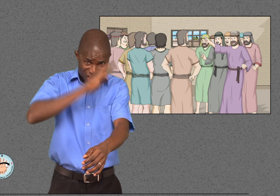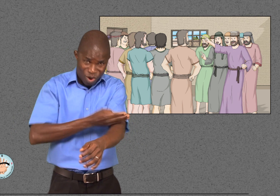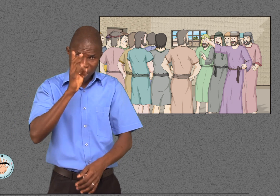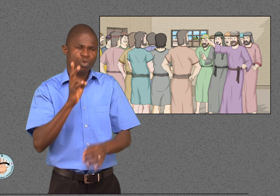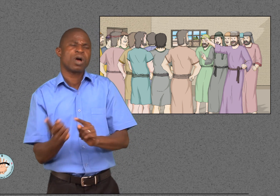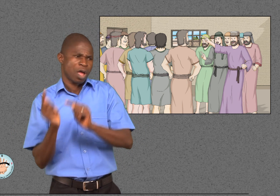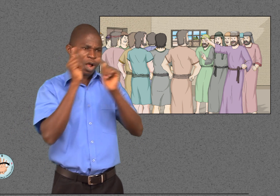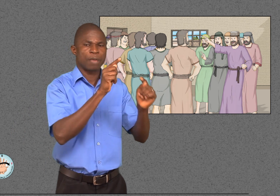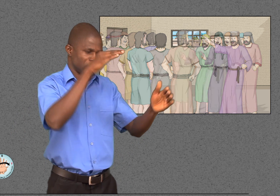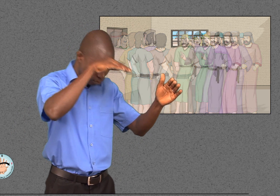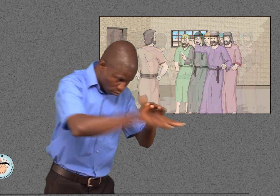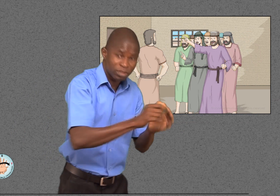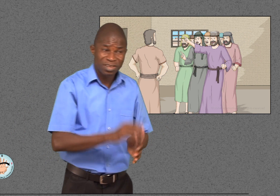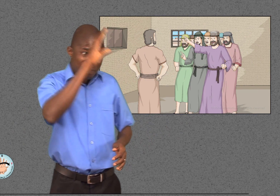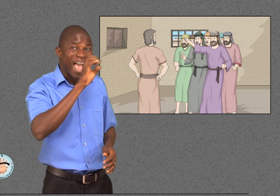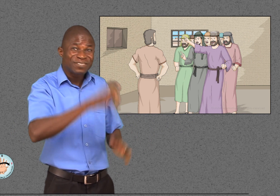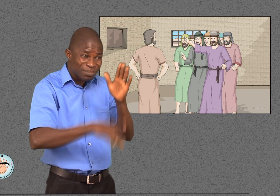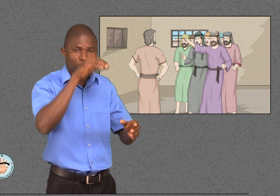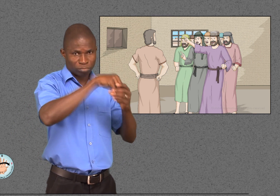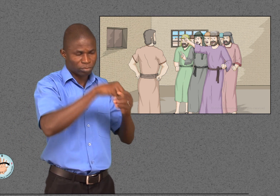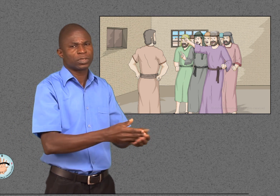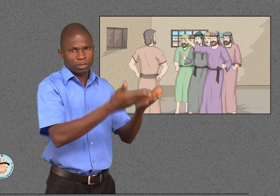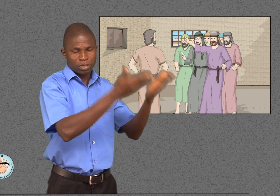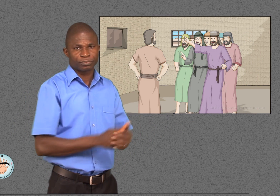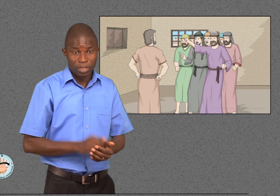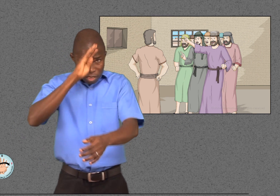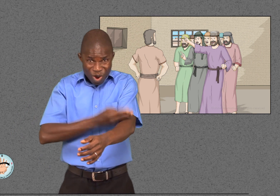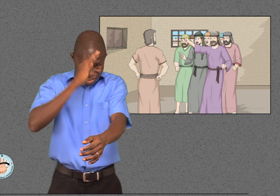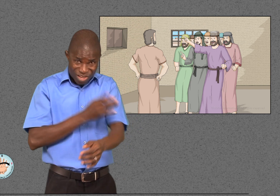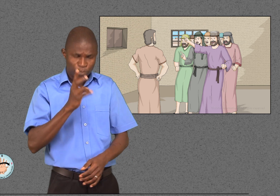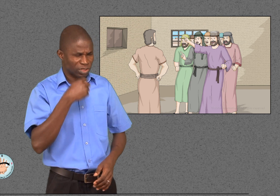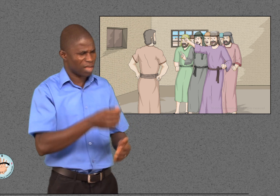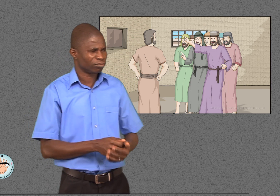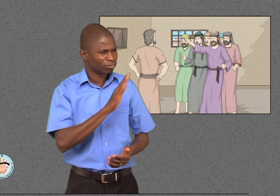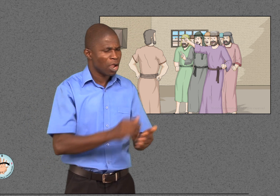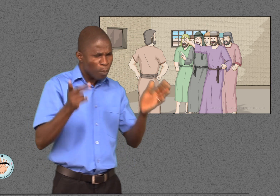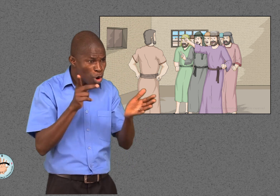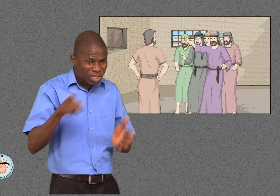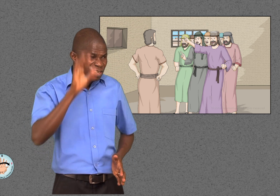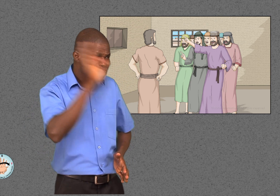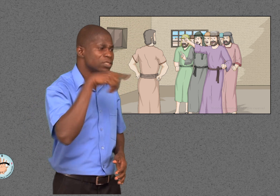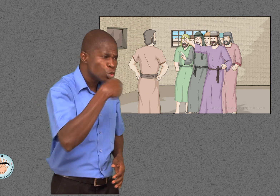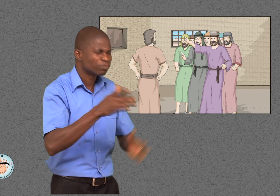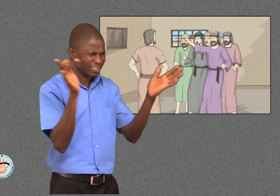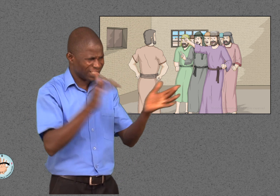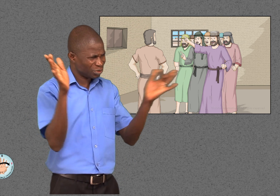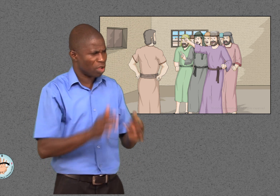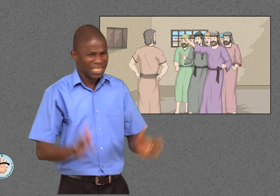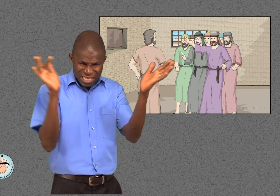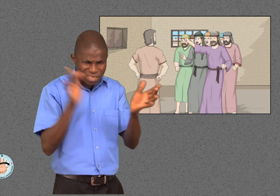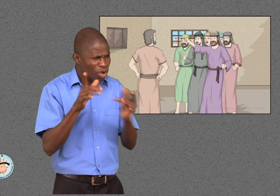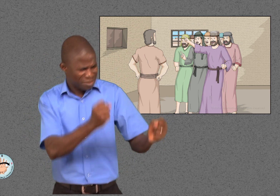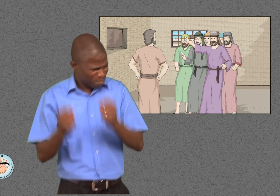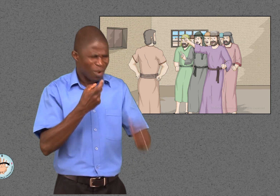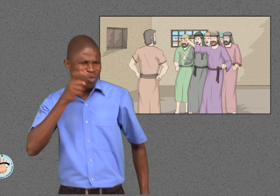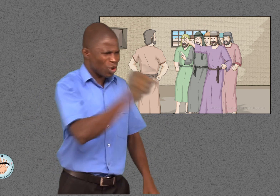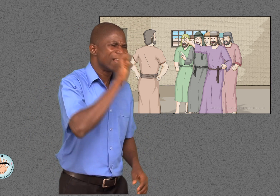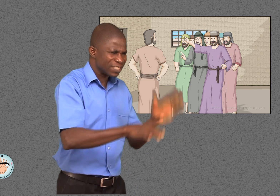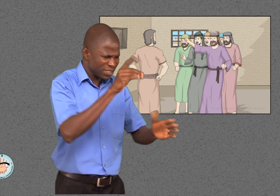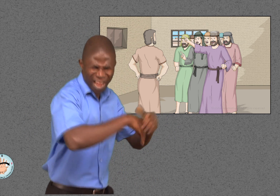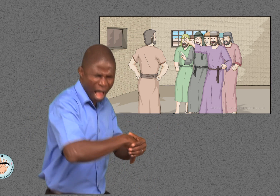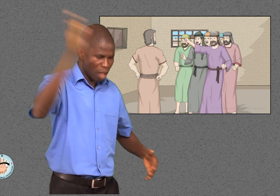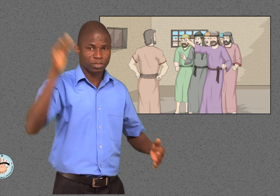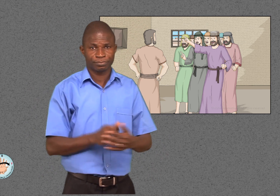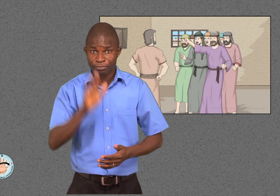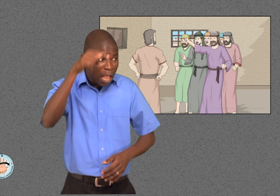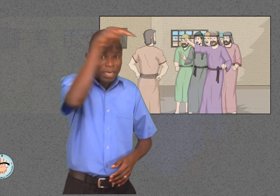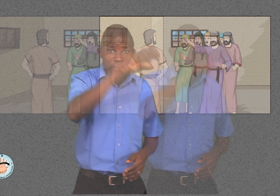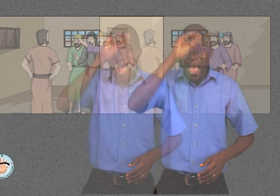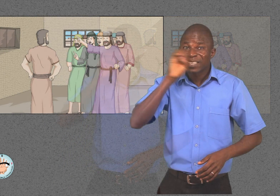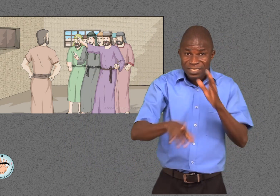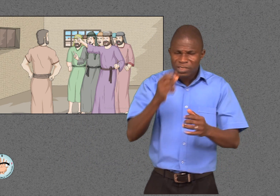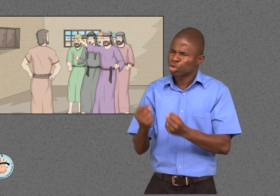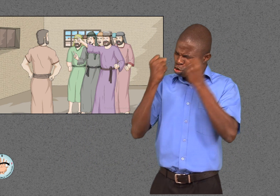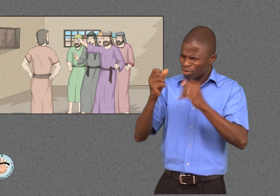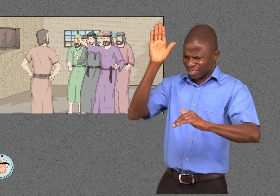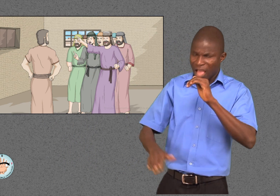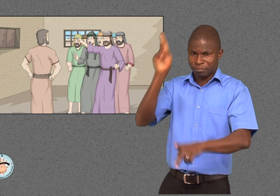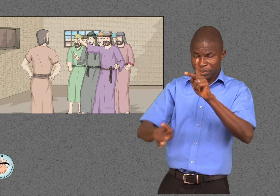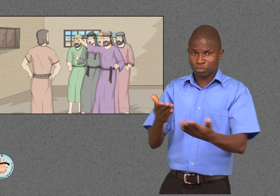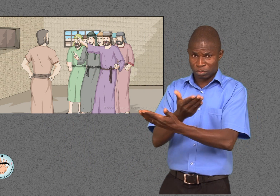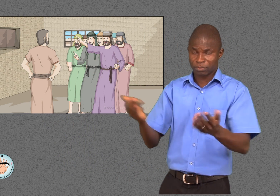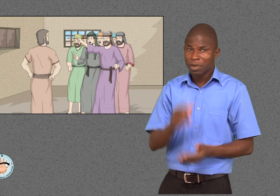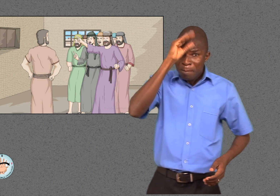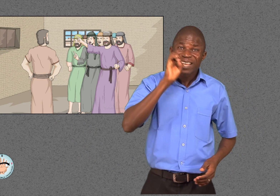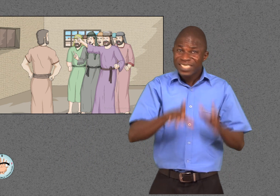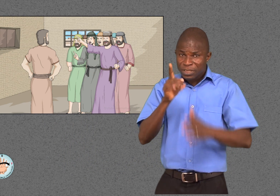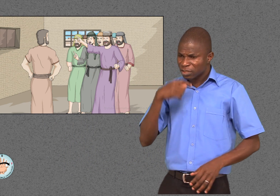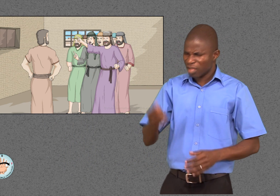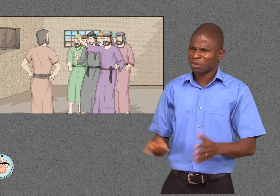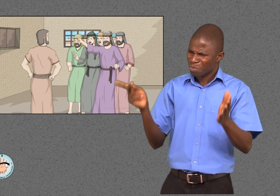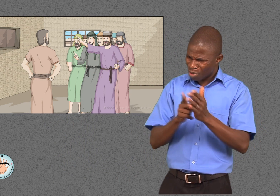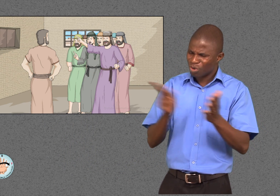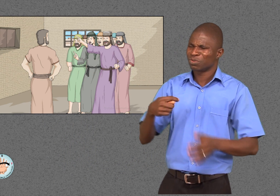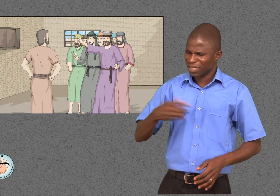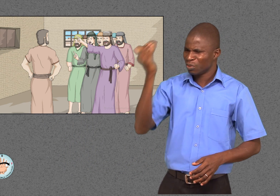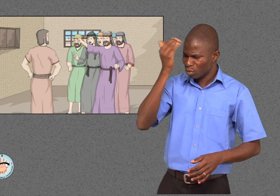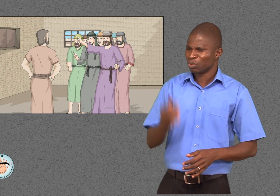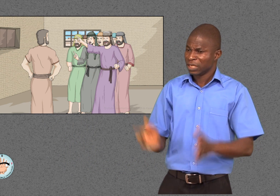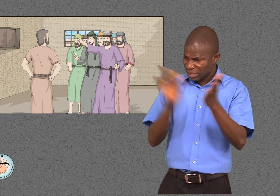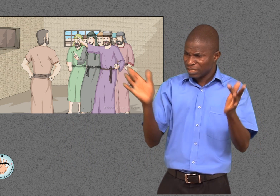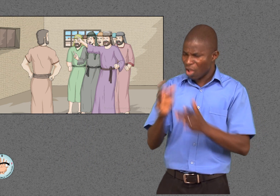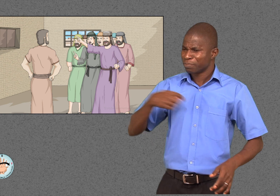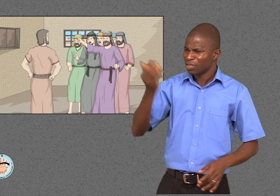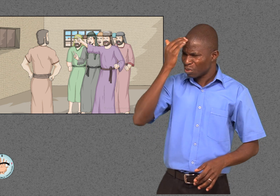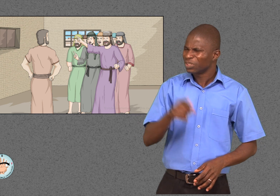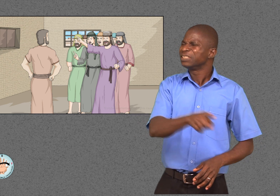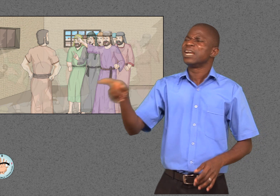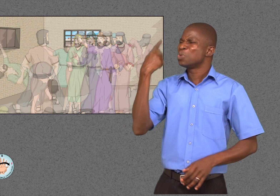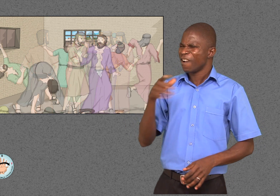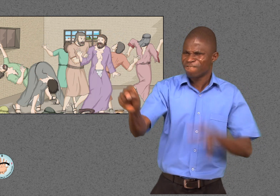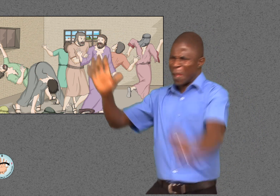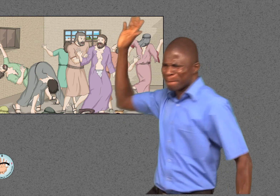Eventually, one of the evil spirits answered them, “Jesus I know, and I know about Paul, but who are you?”